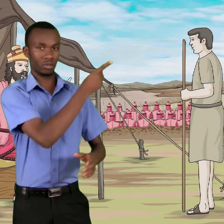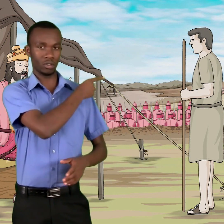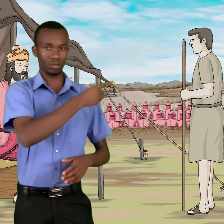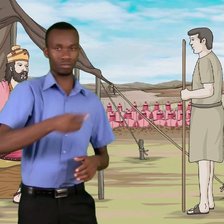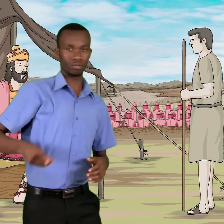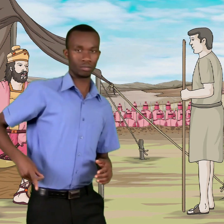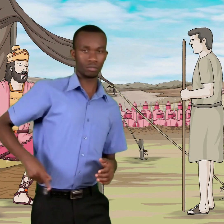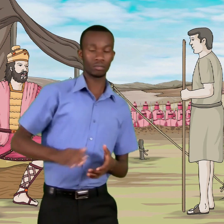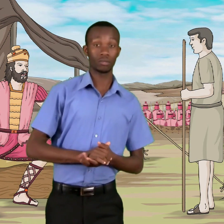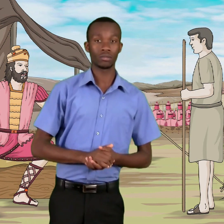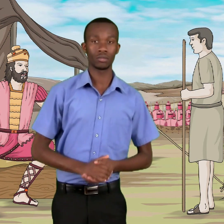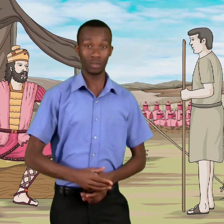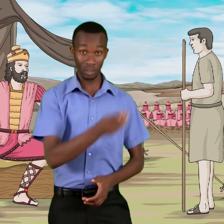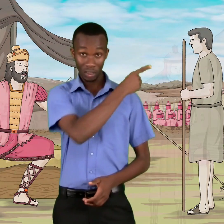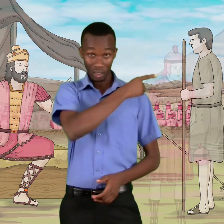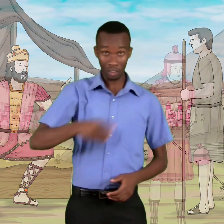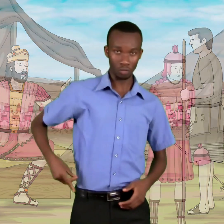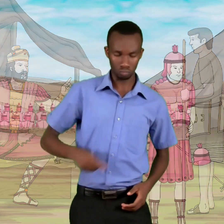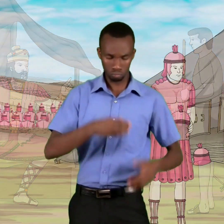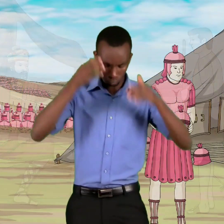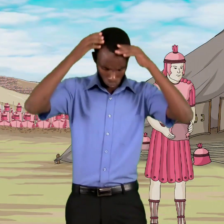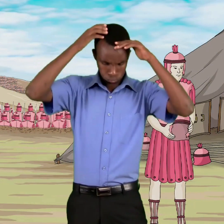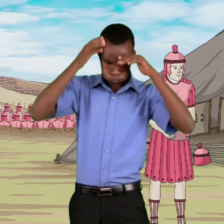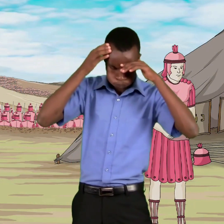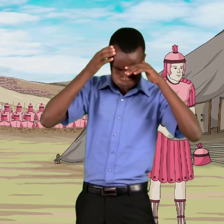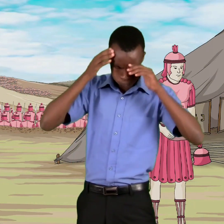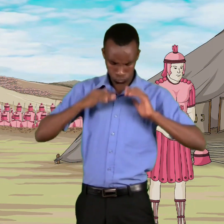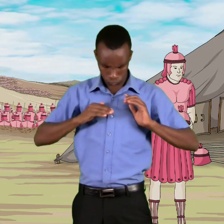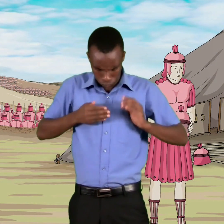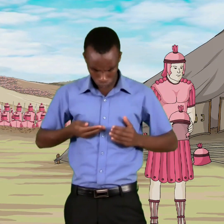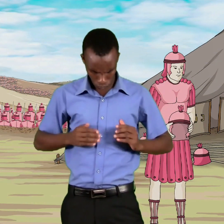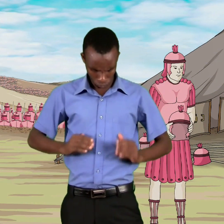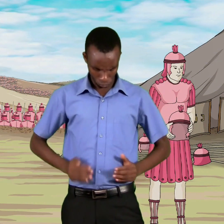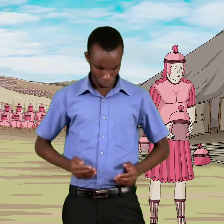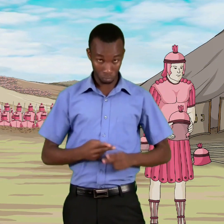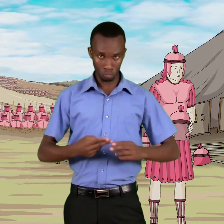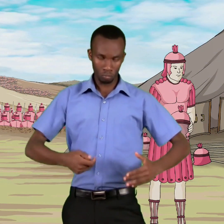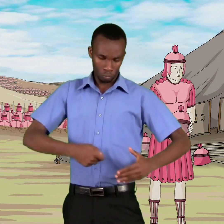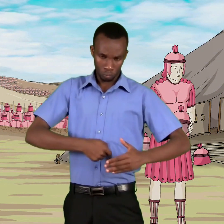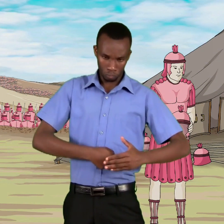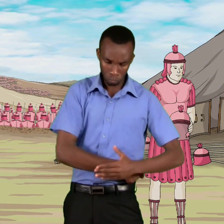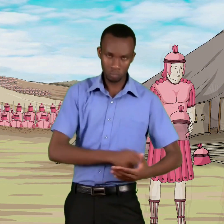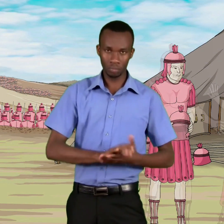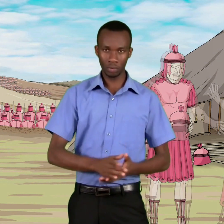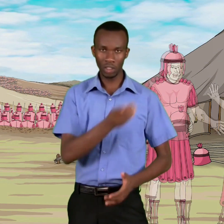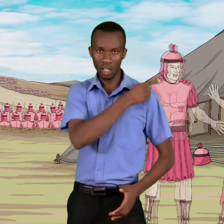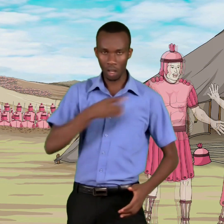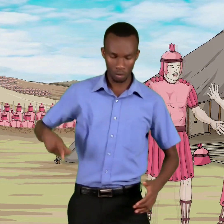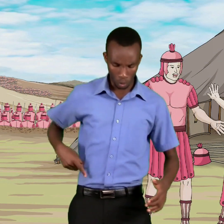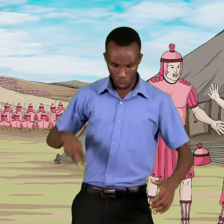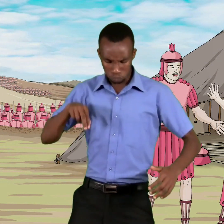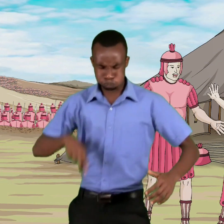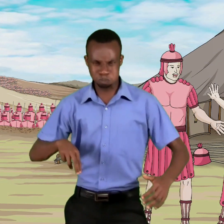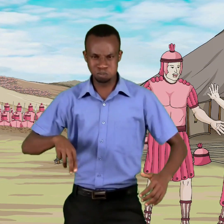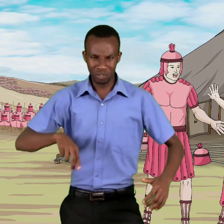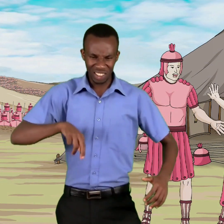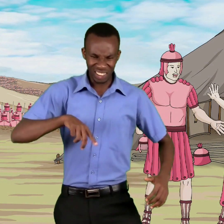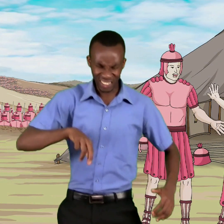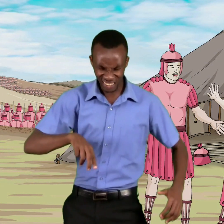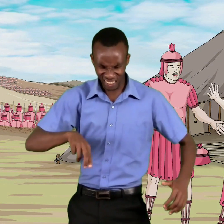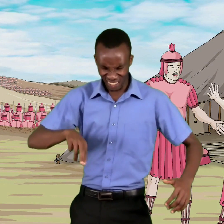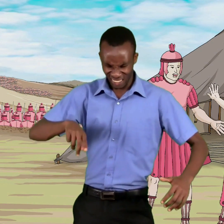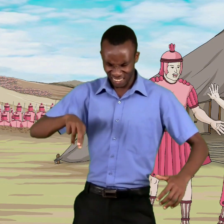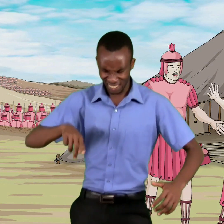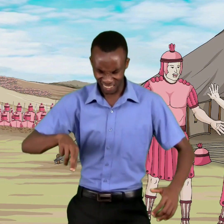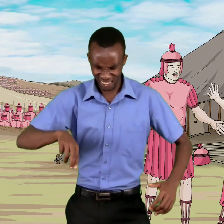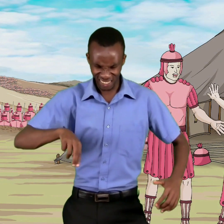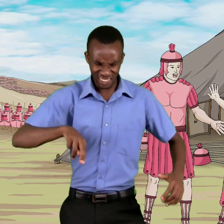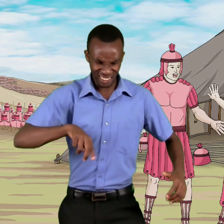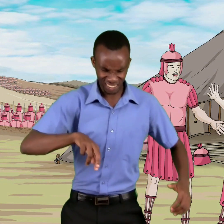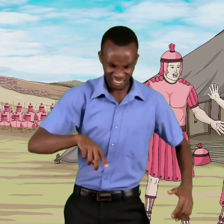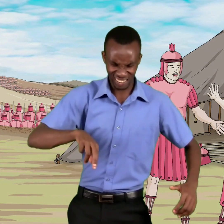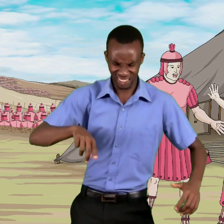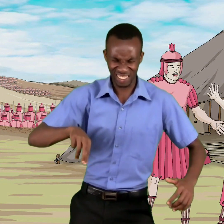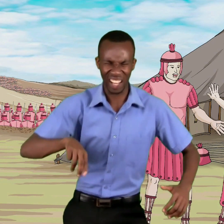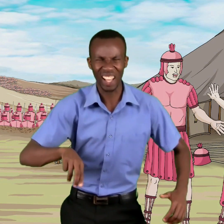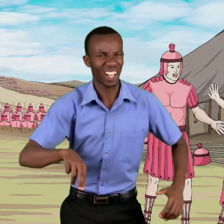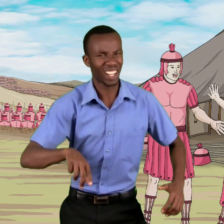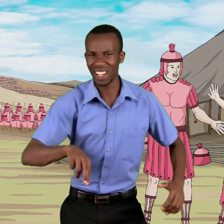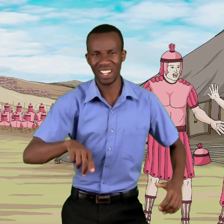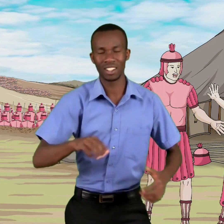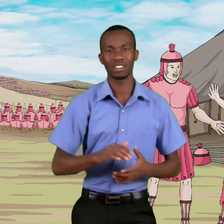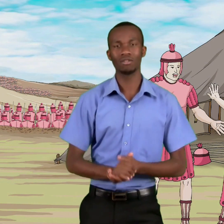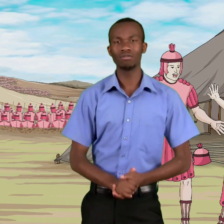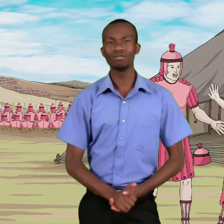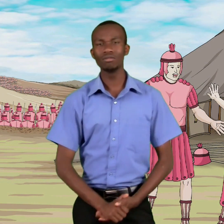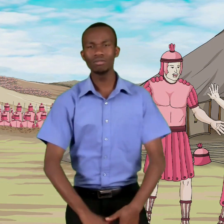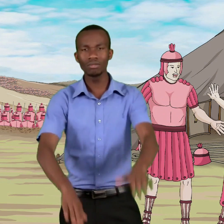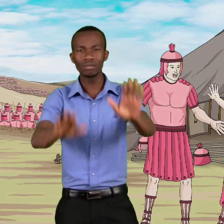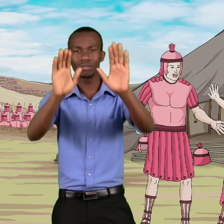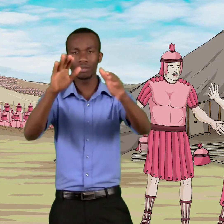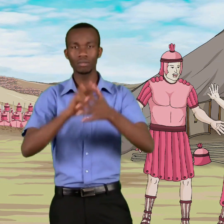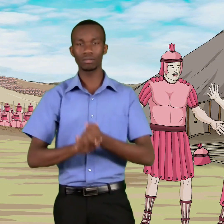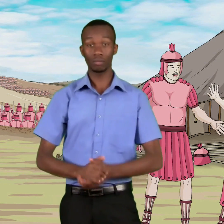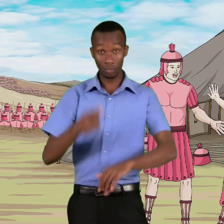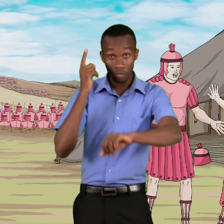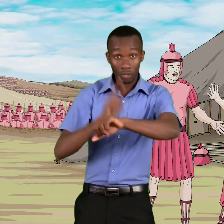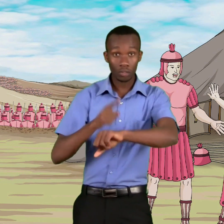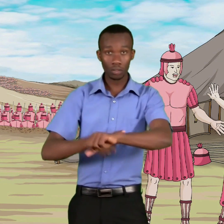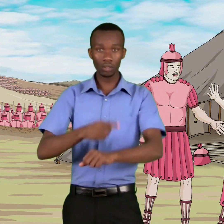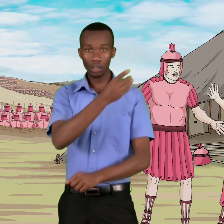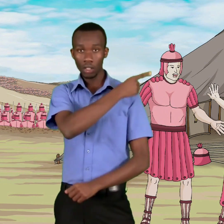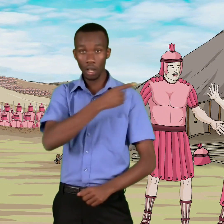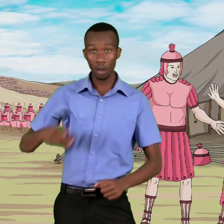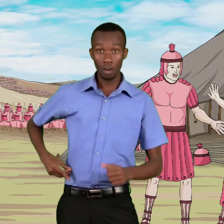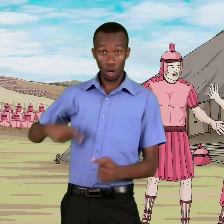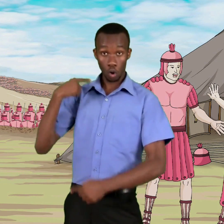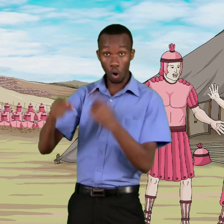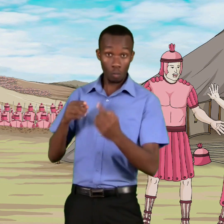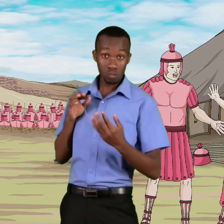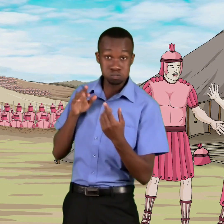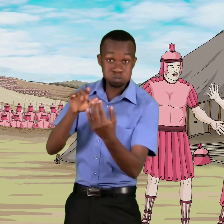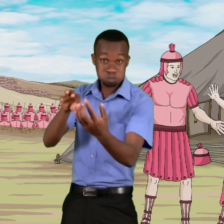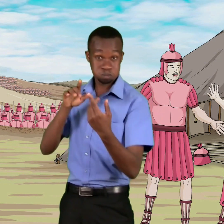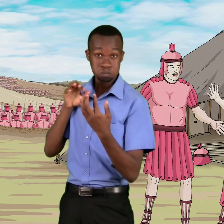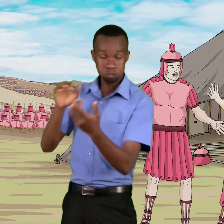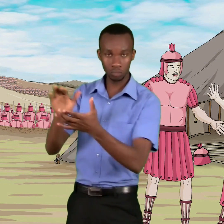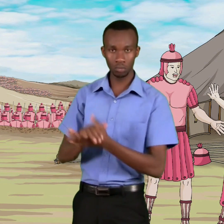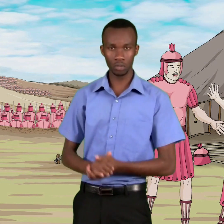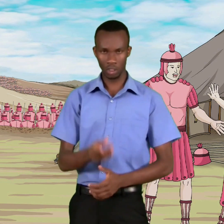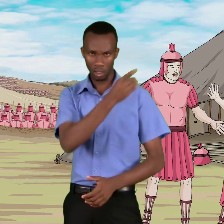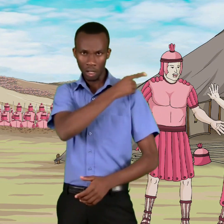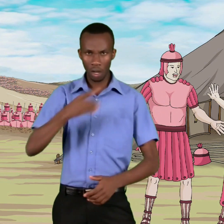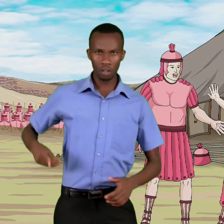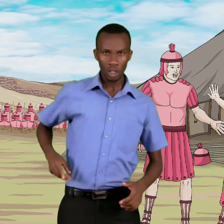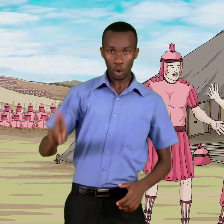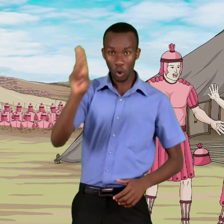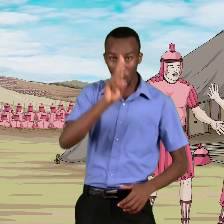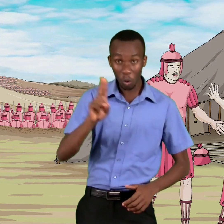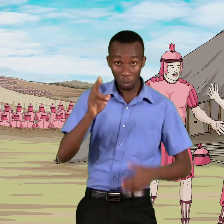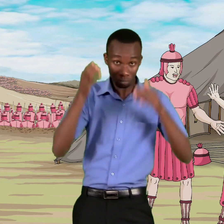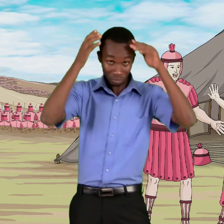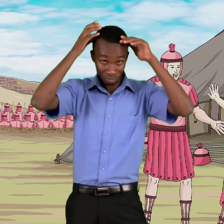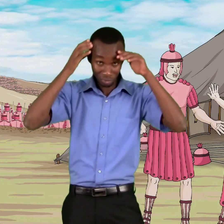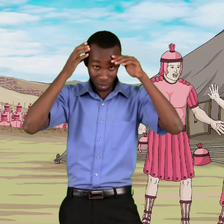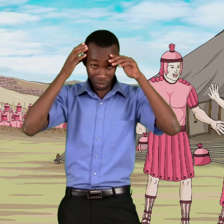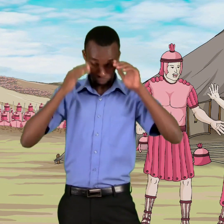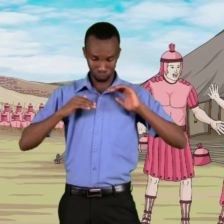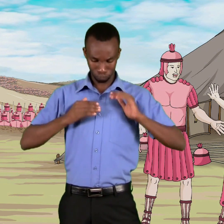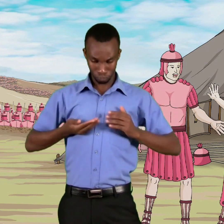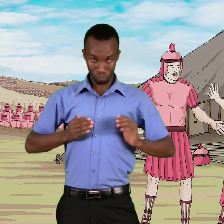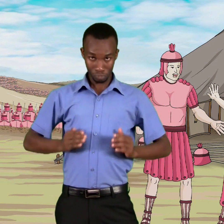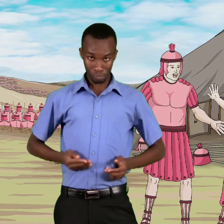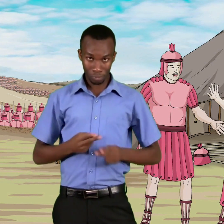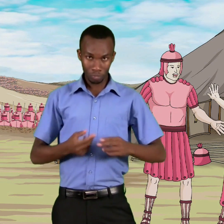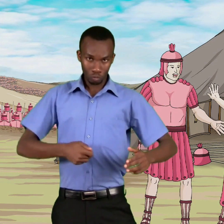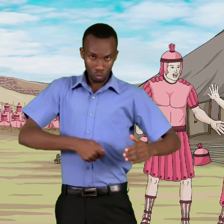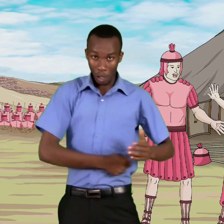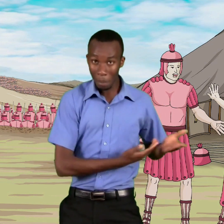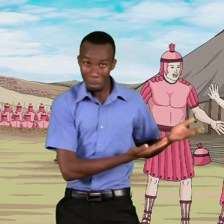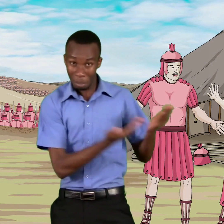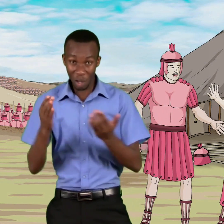Then Saul clothed David in his own tunic, put a bronze helmet on his head, and dressed him in armor.